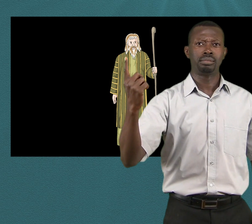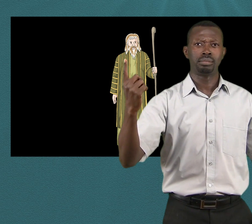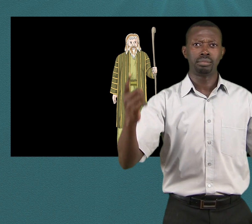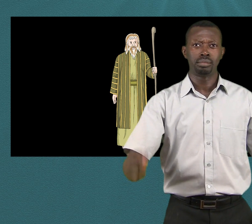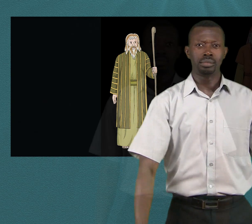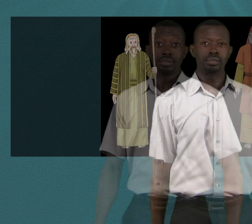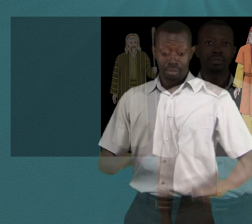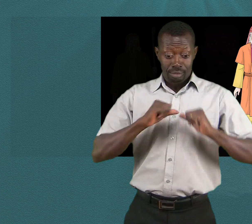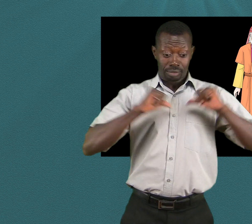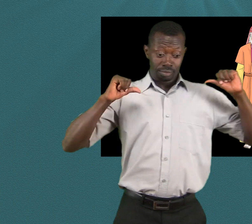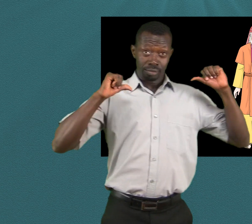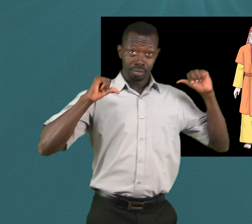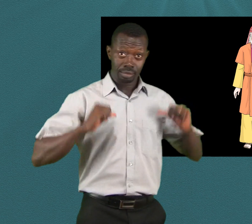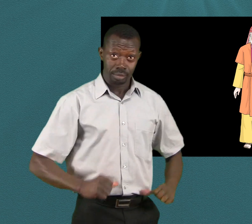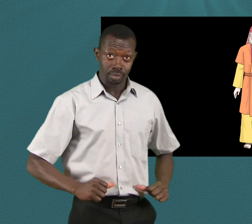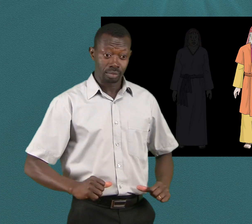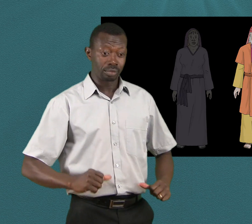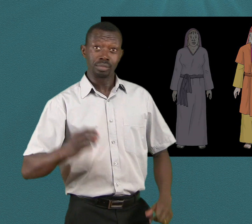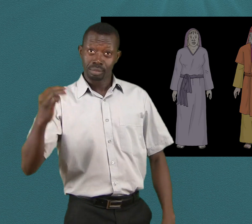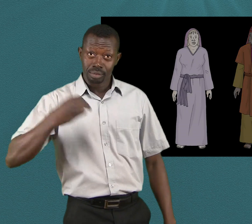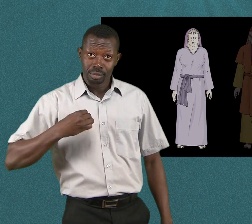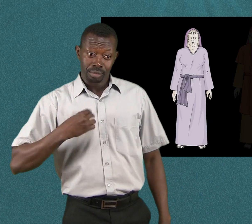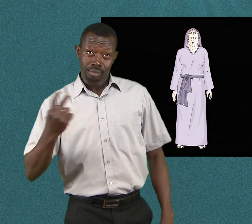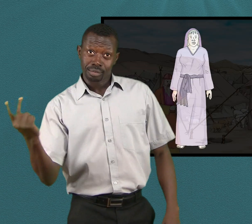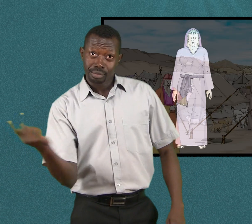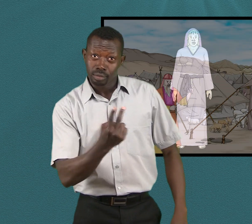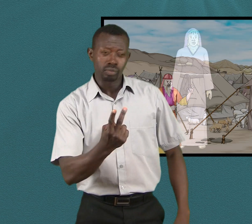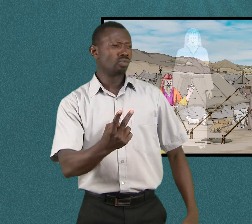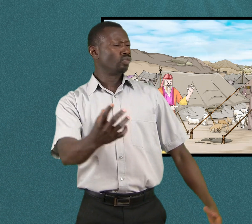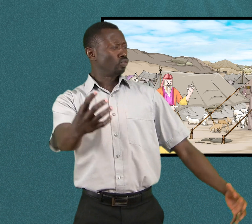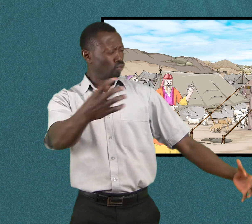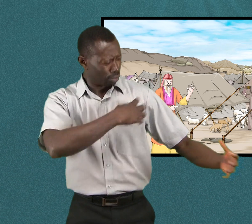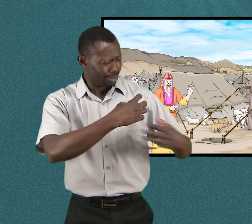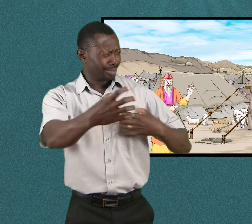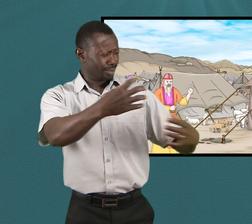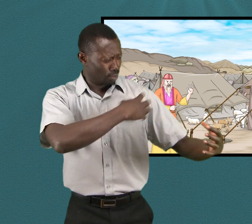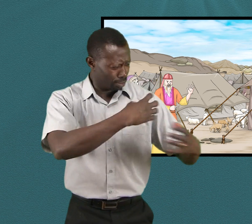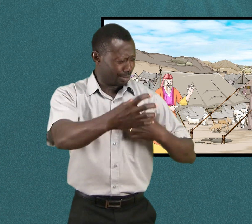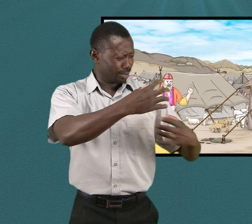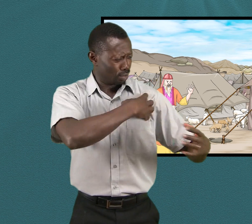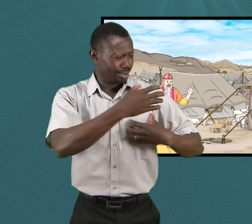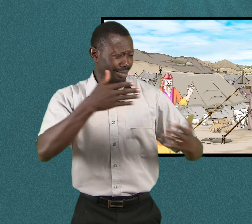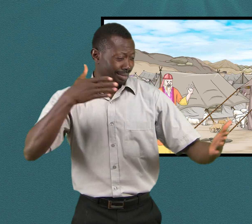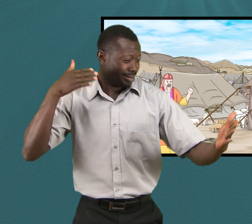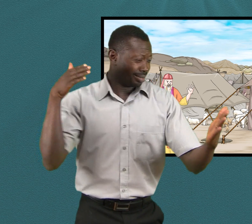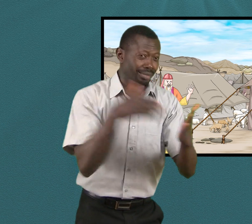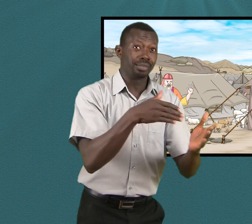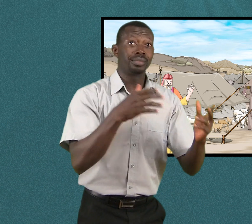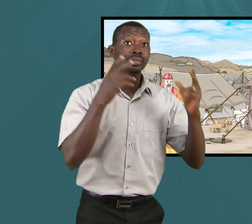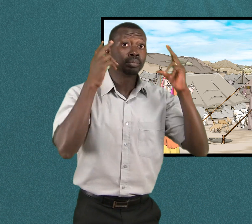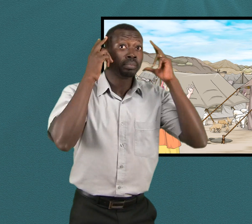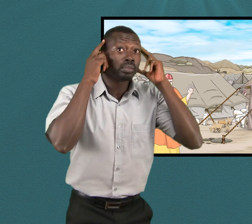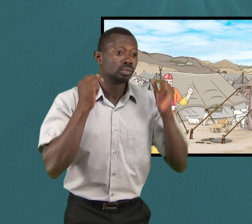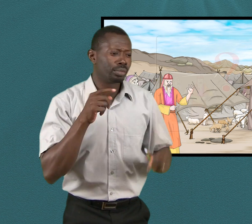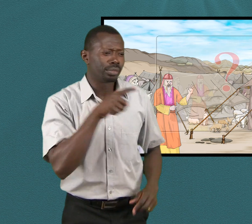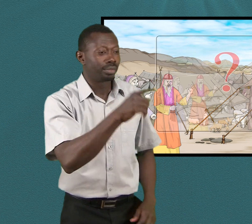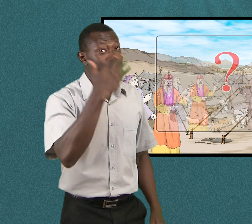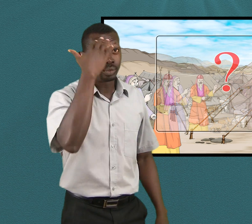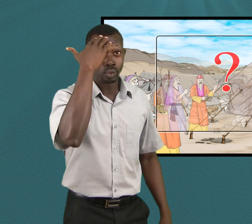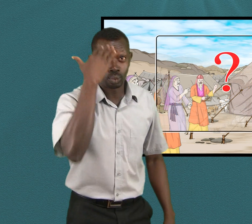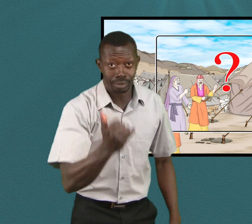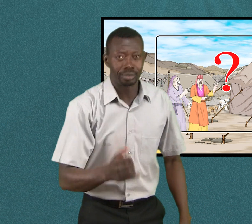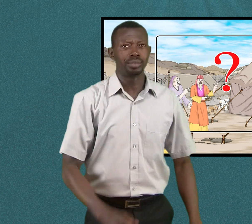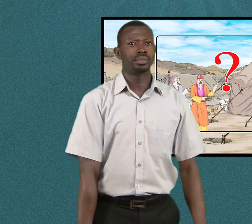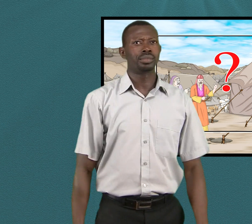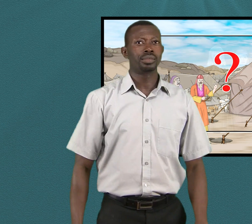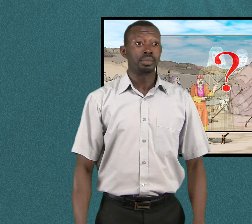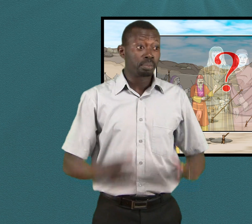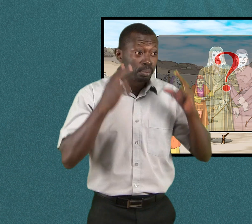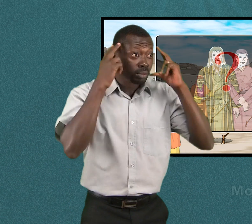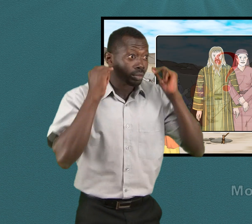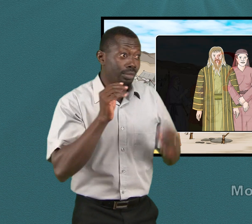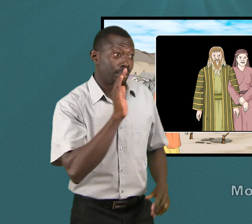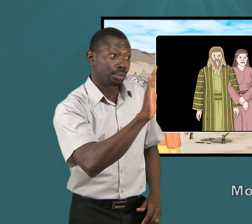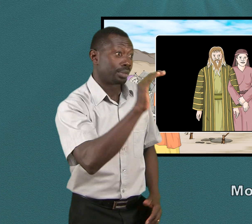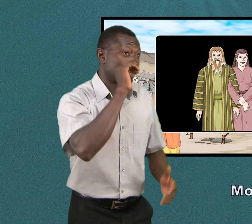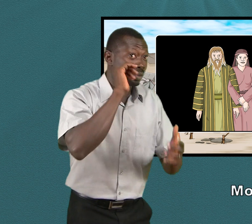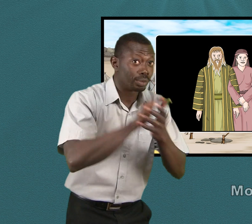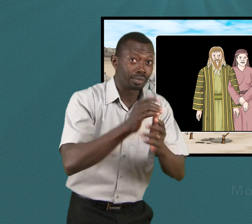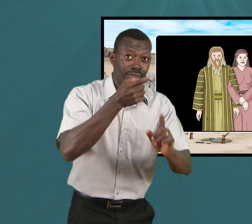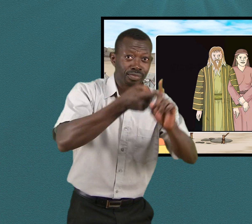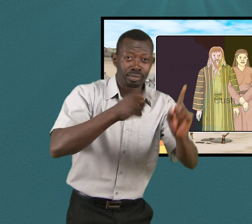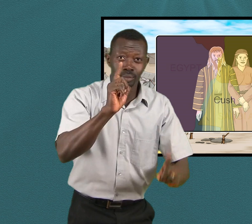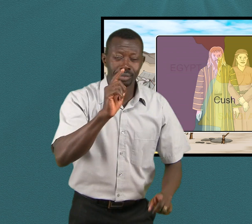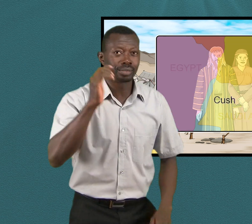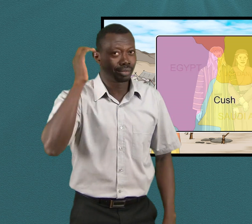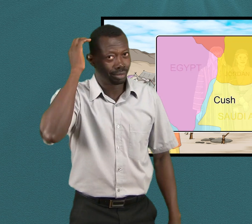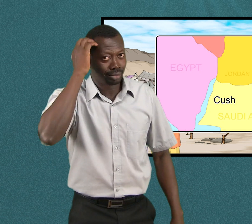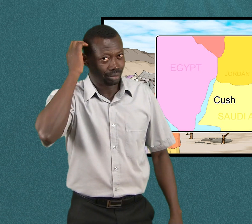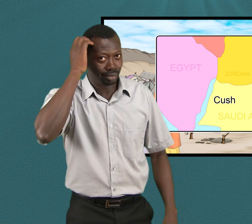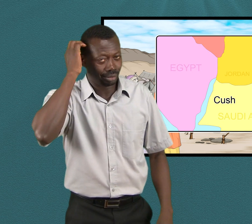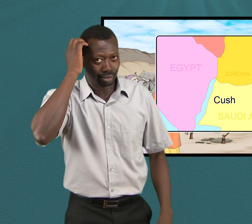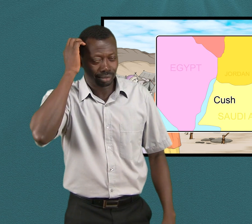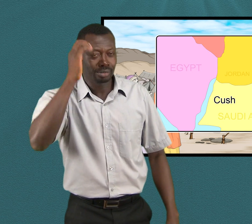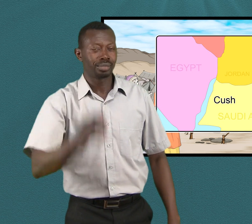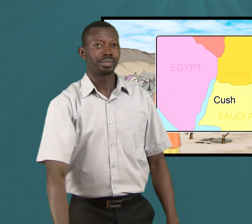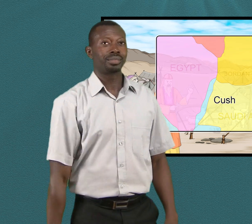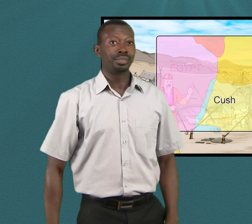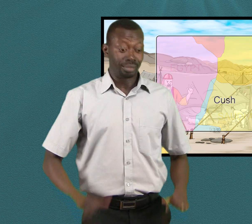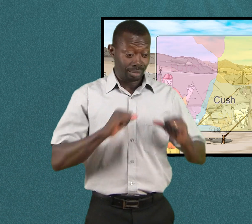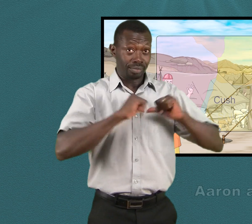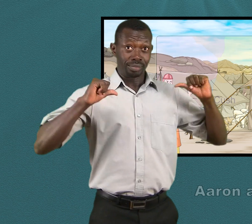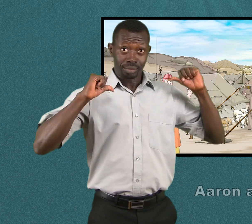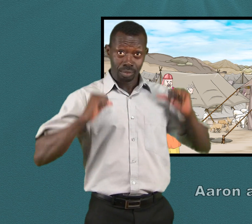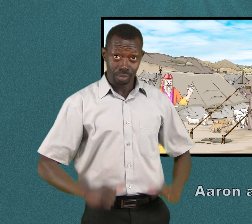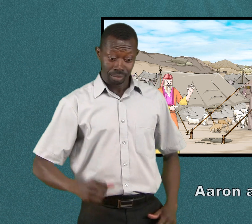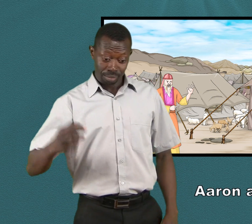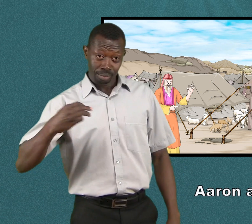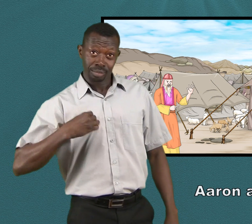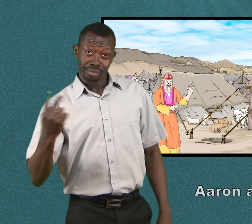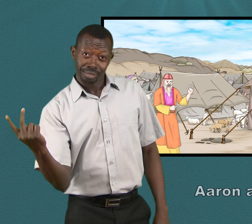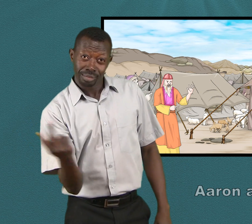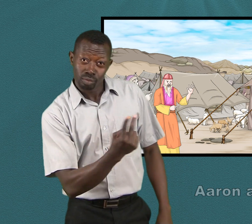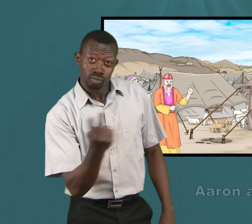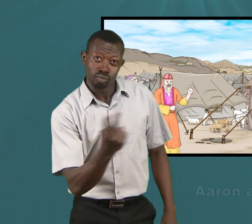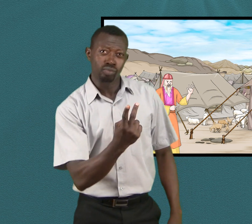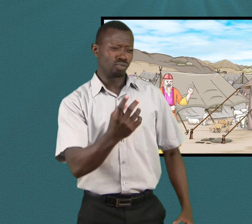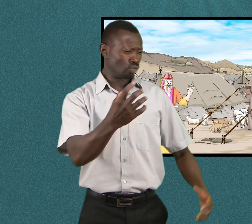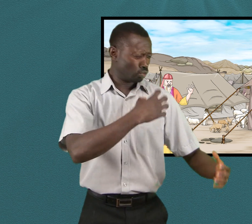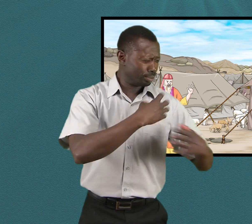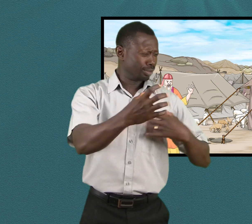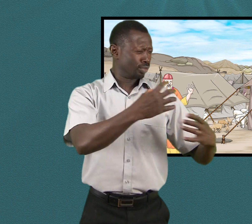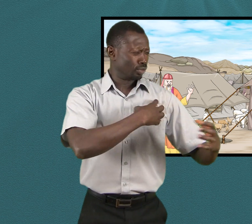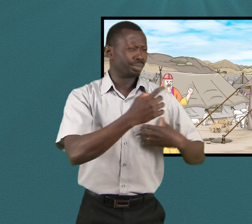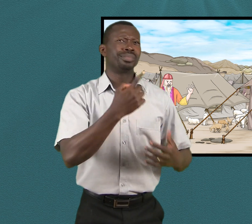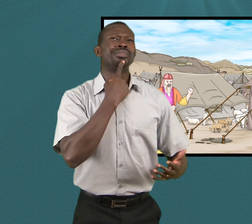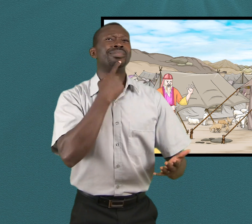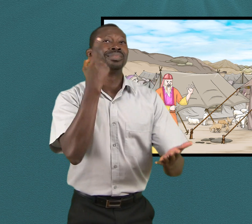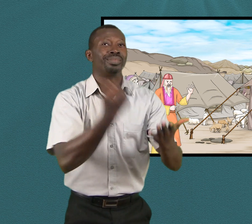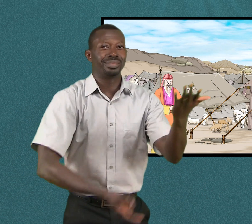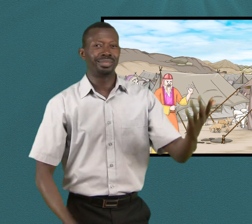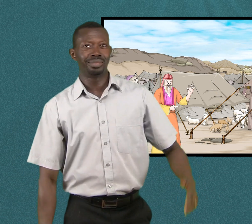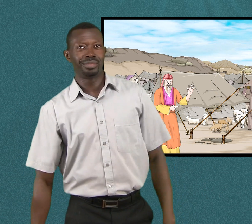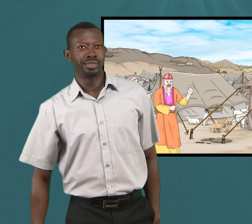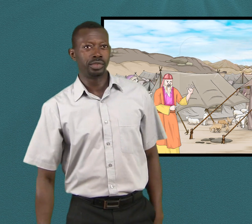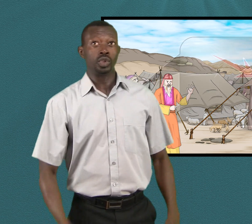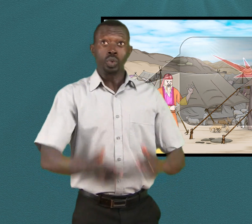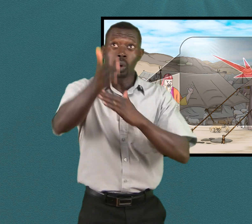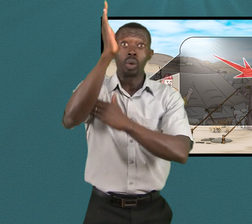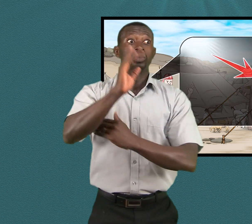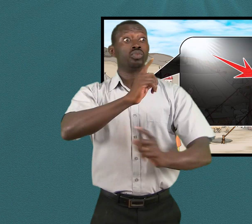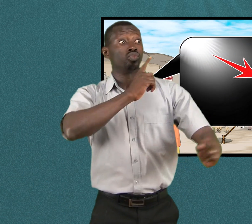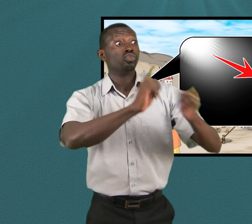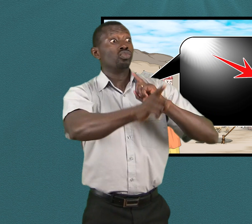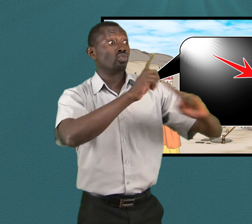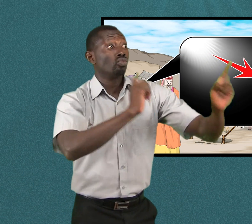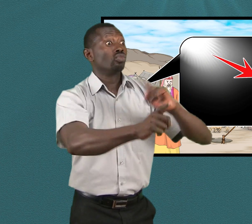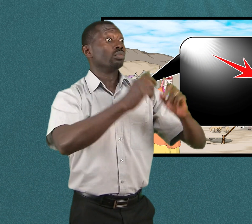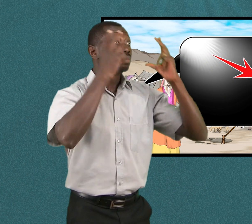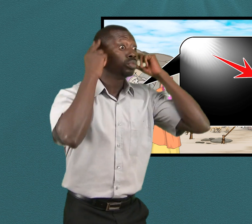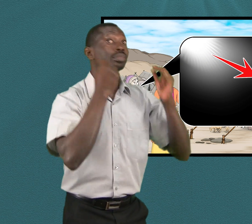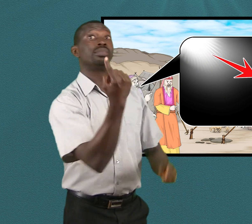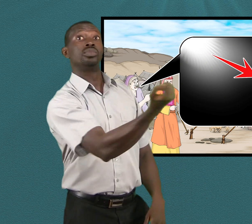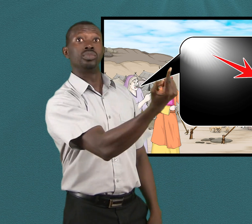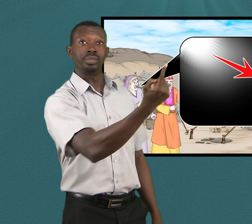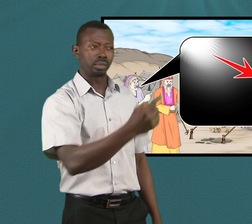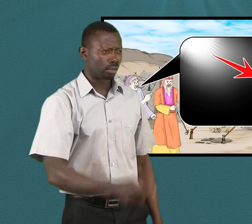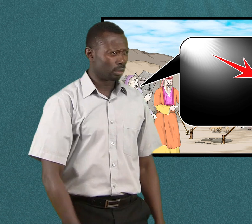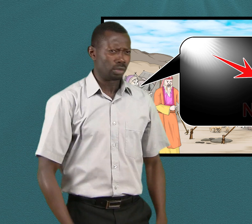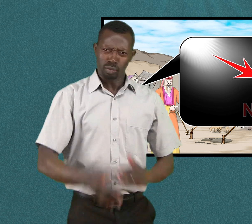Then Miriam and Aaron criticized Moses because of the Cushite woman he had married, for he had taken a Cushite wife. “Does the LORD speak only through Moses?”